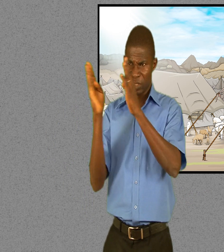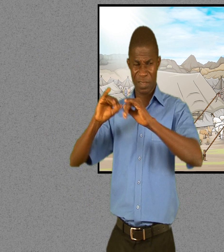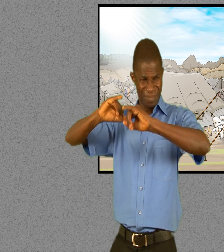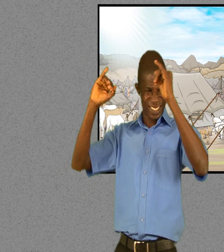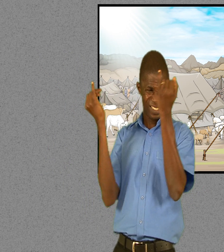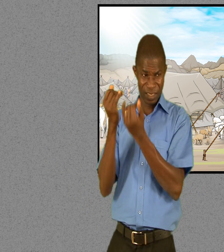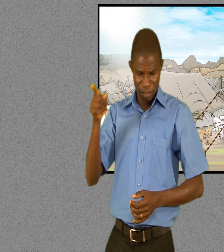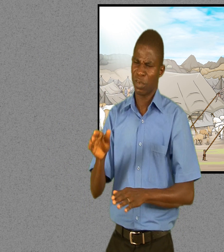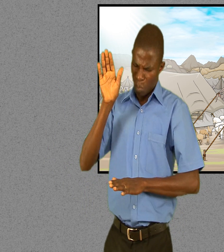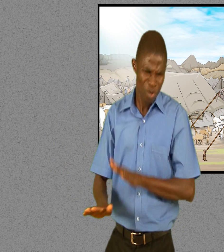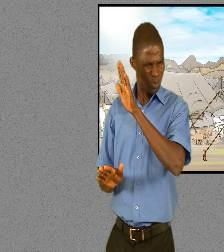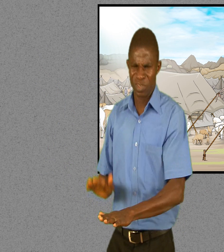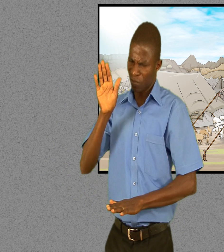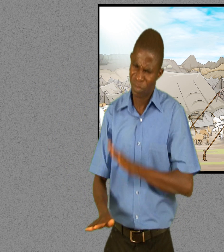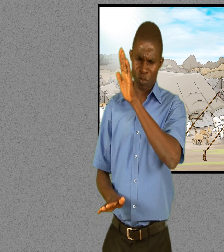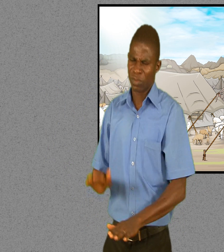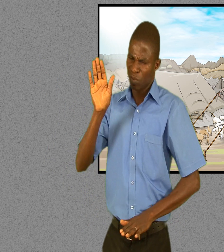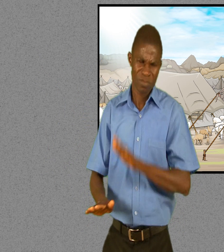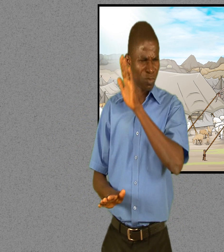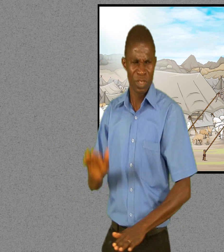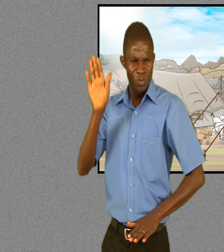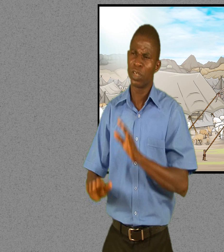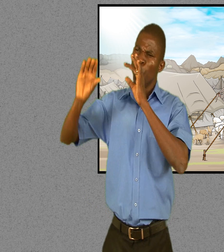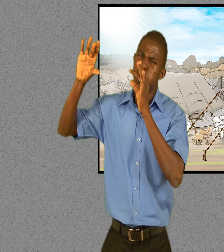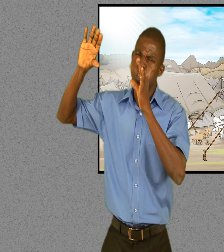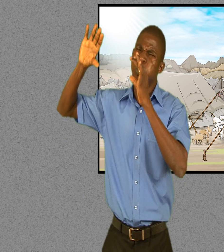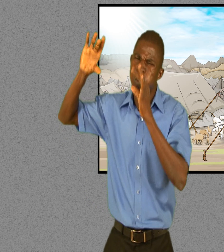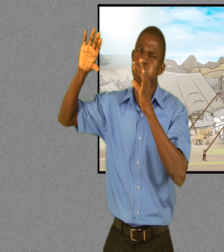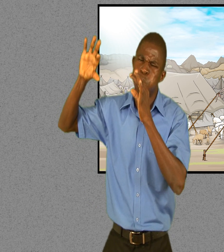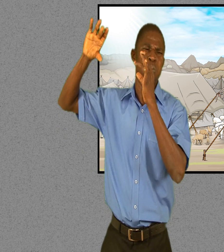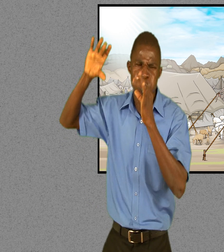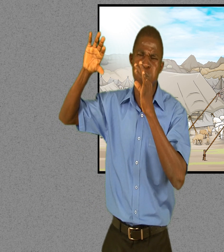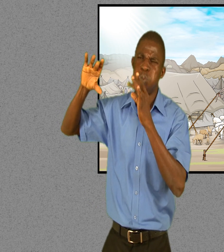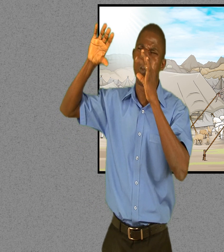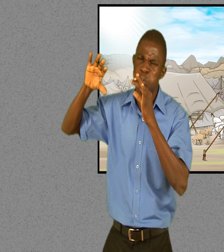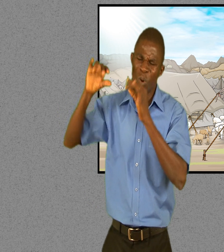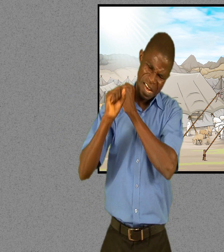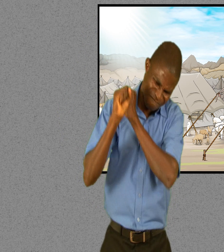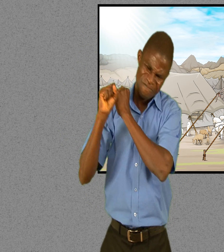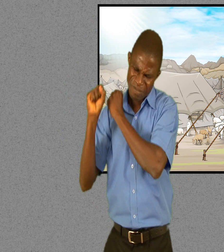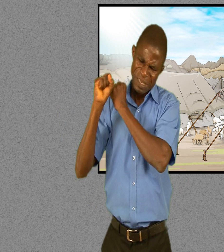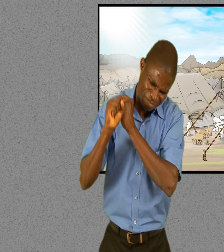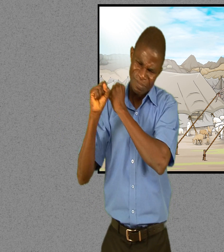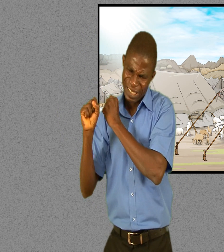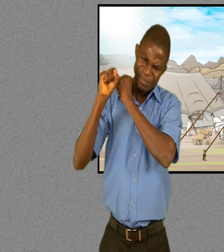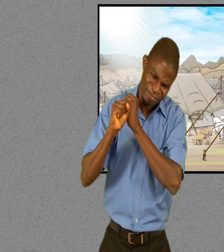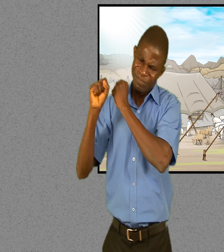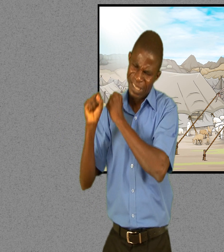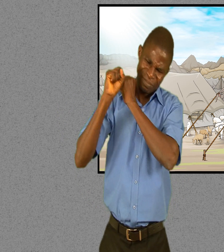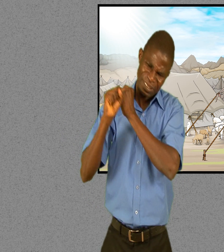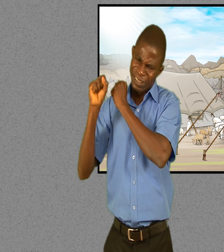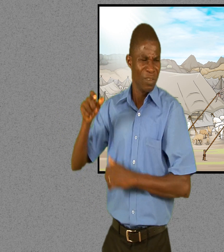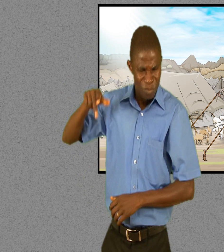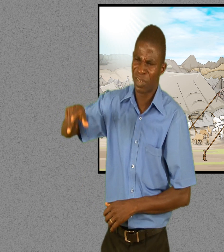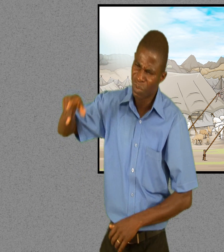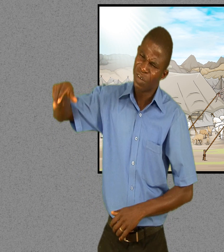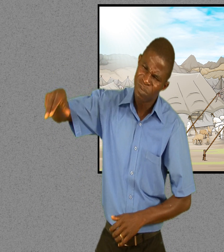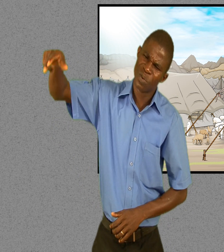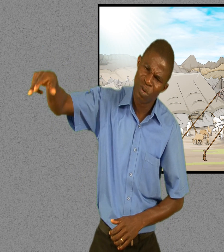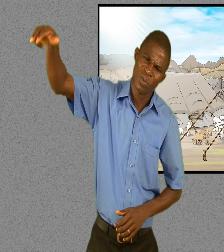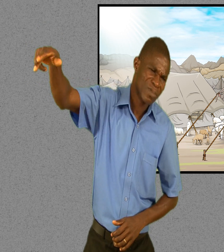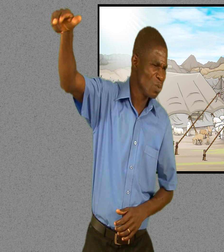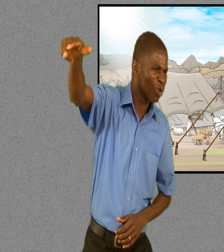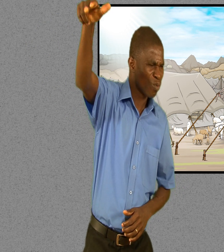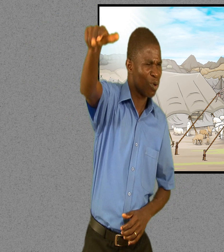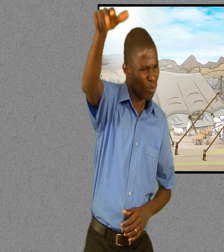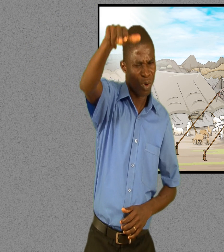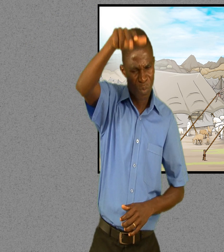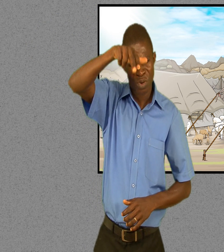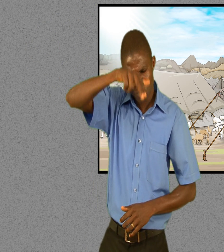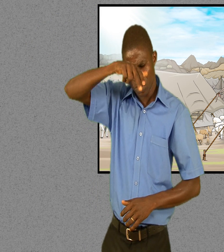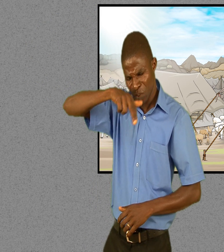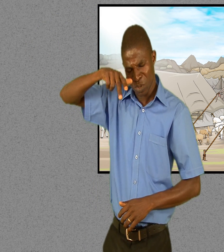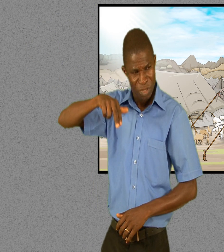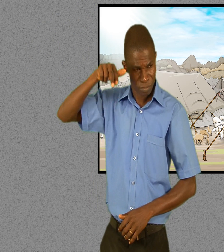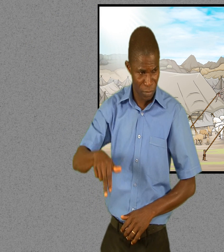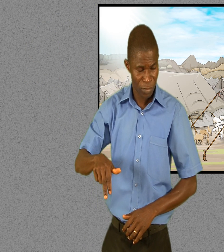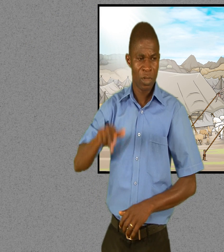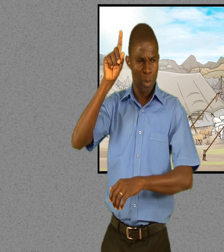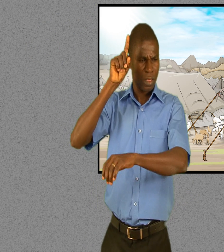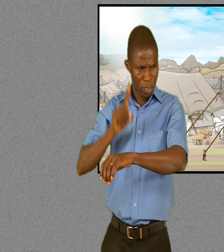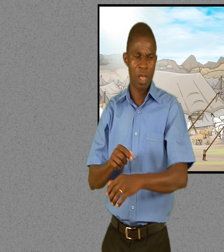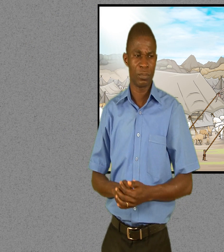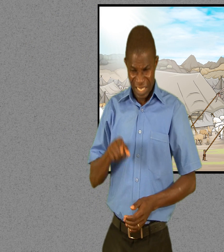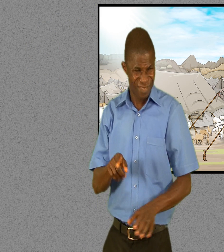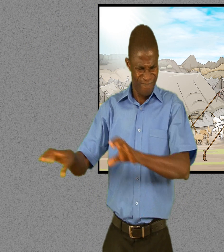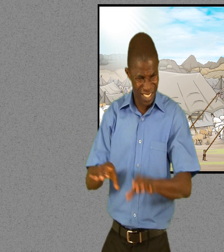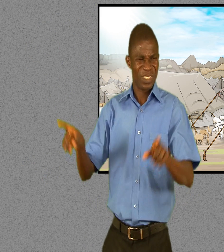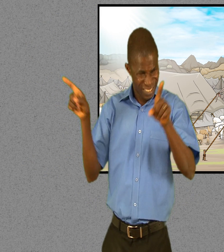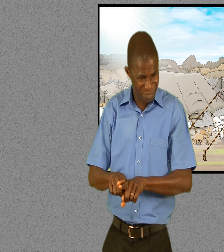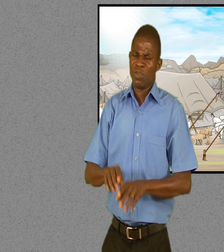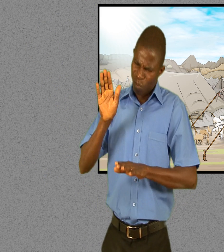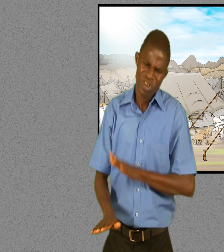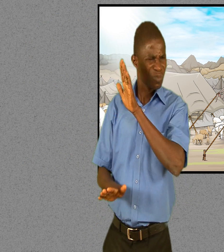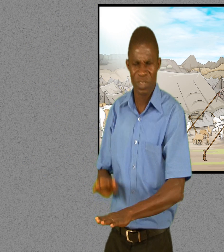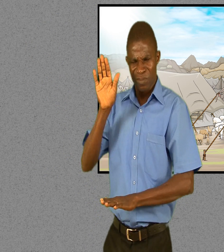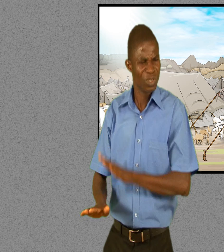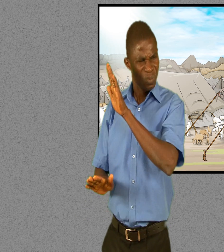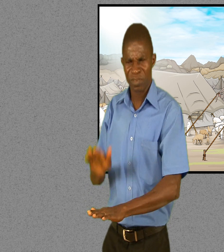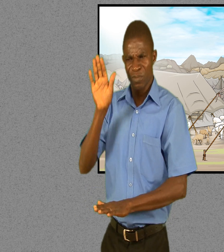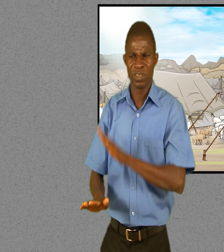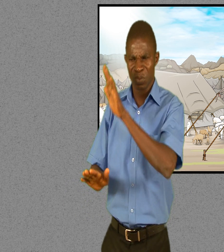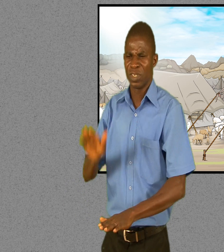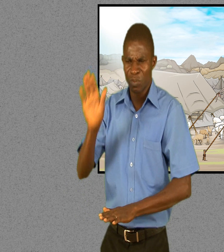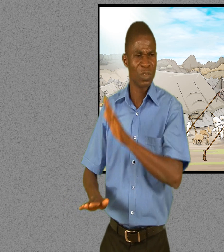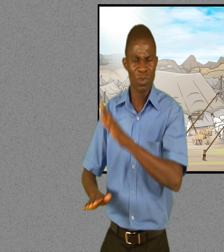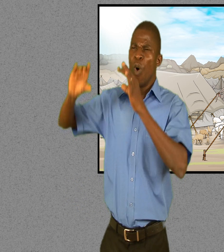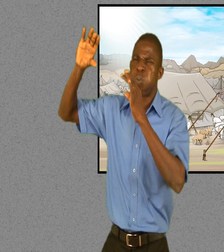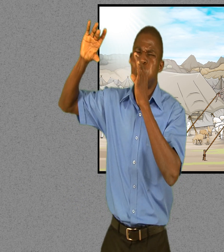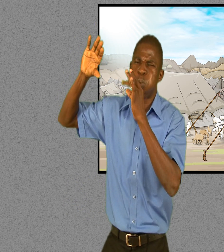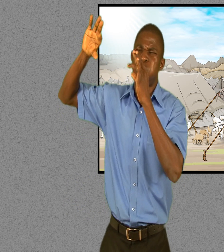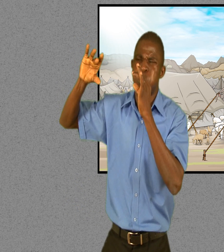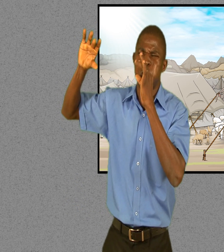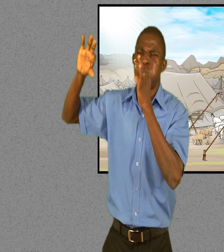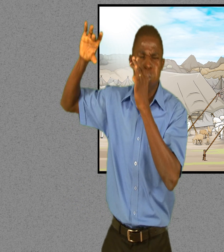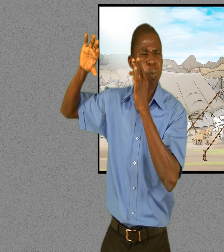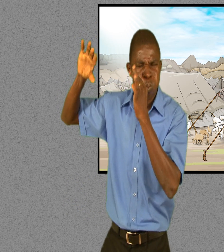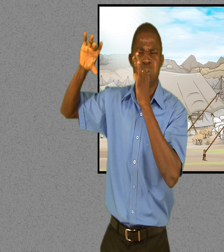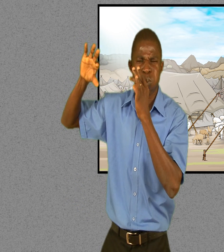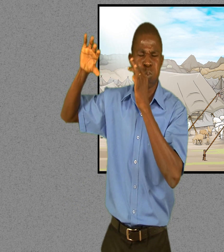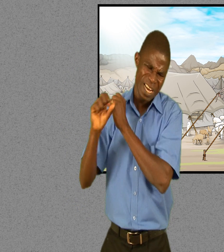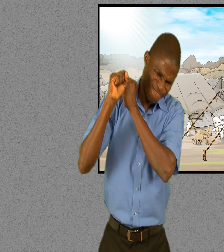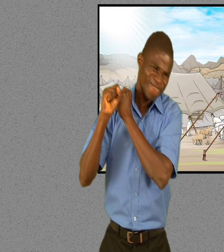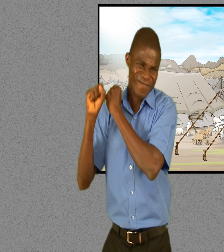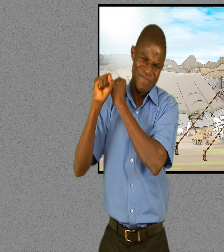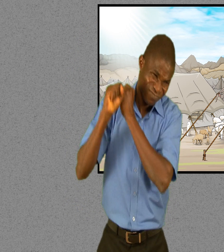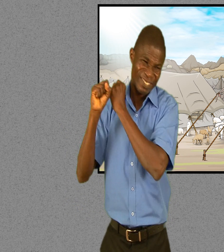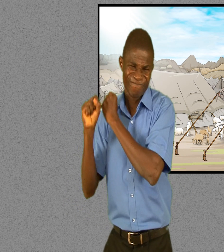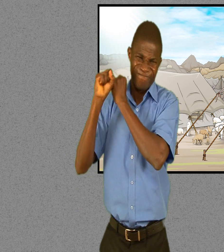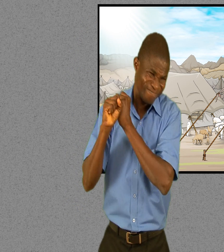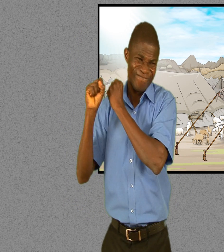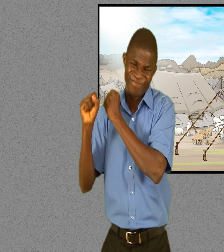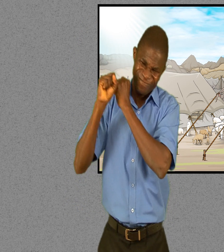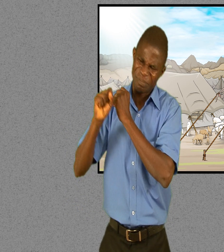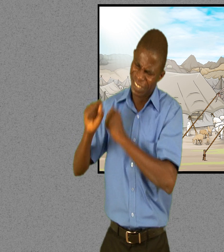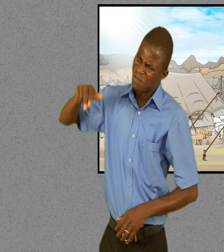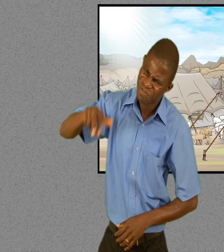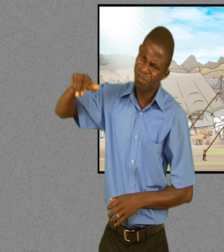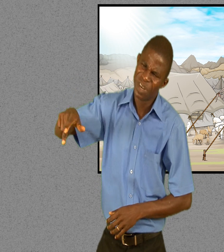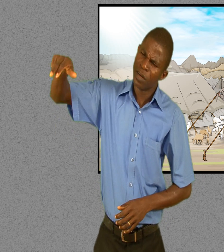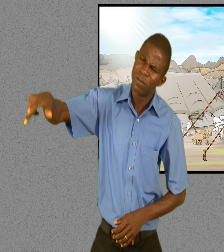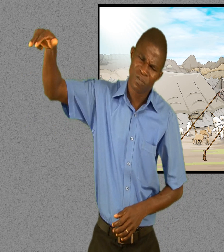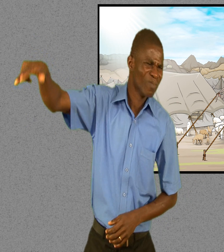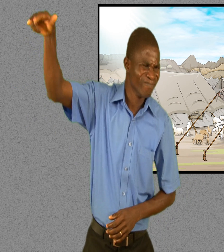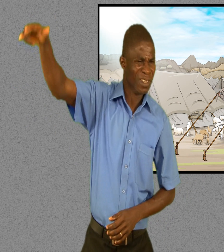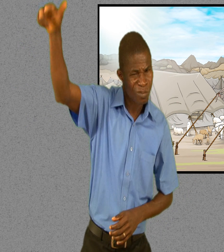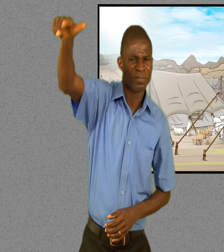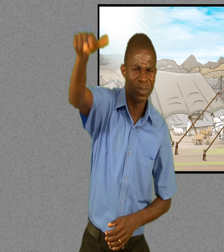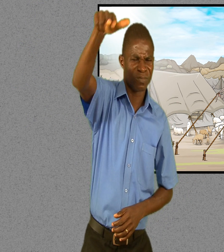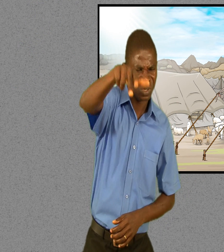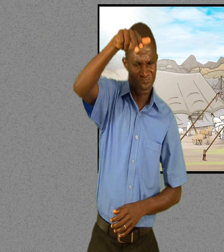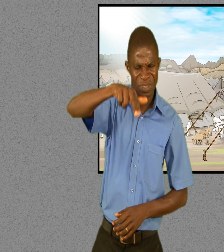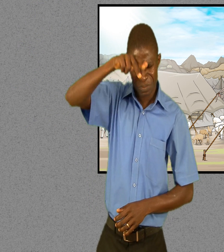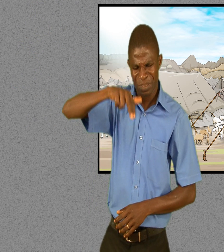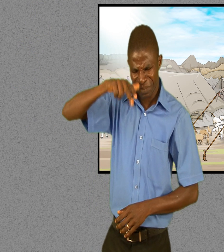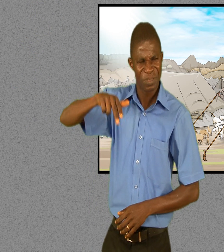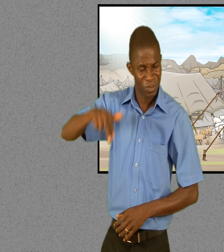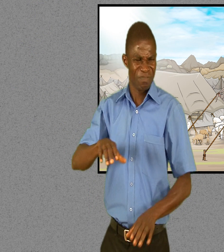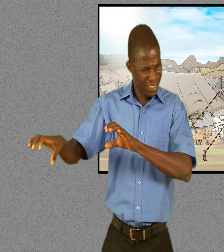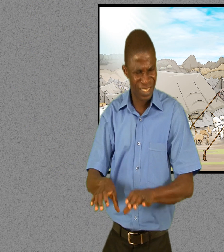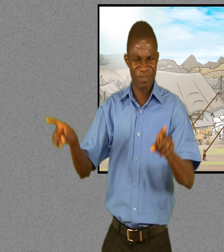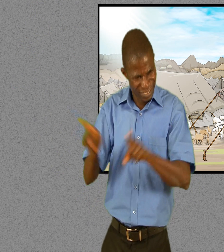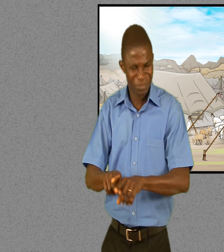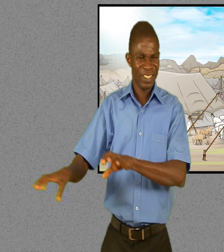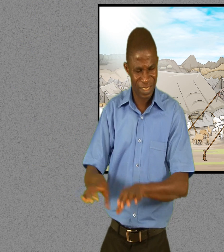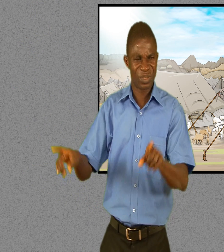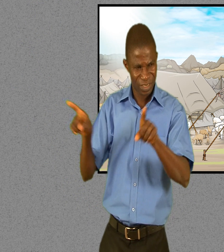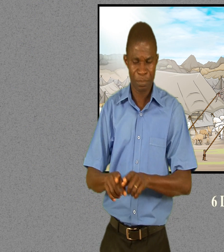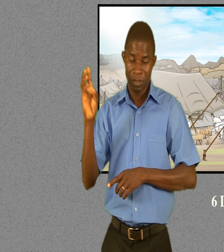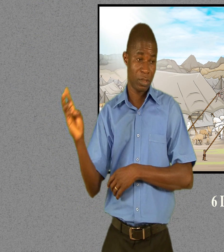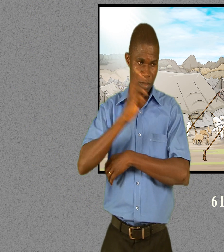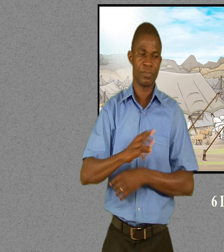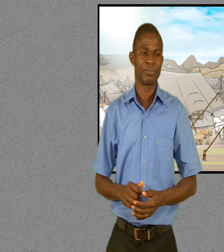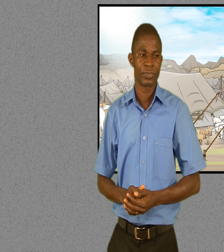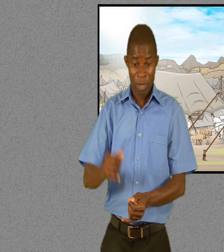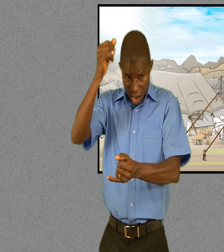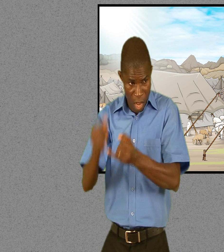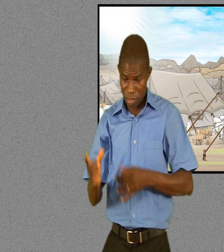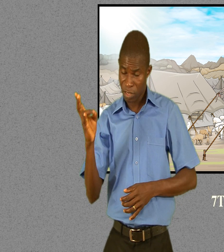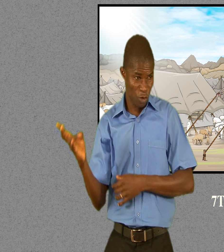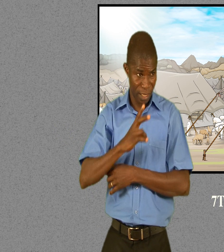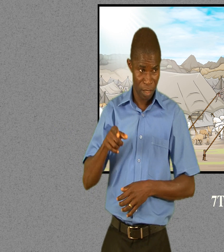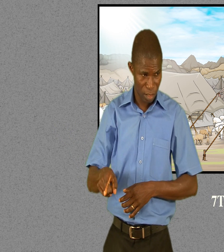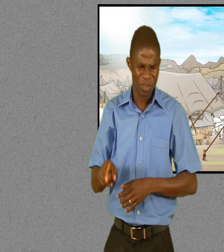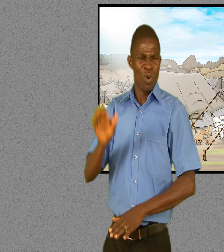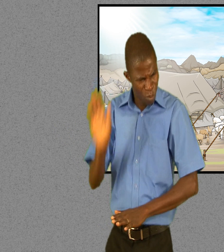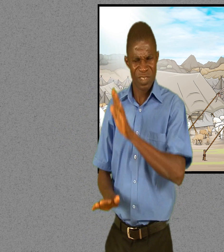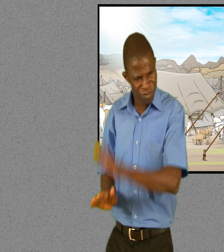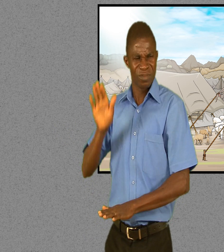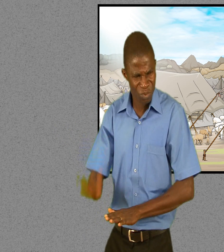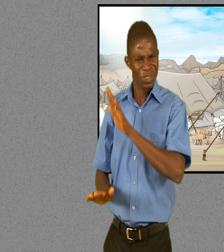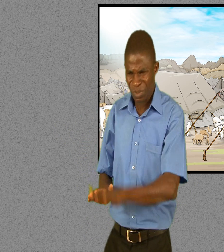Then on the seventh day, march around the city seven times, while the priests blow the horns.